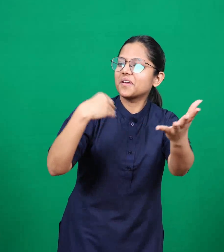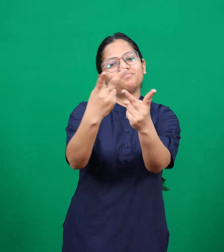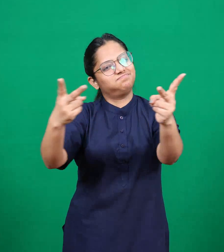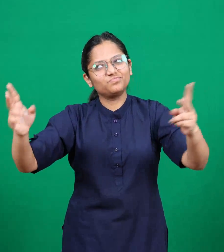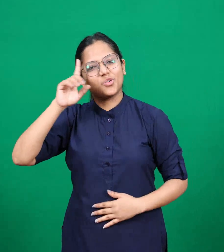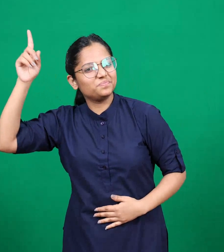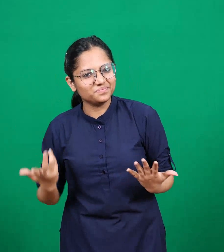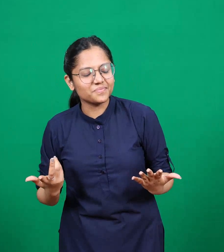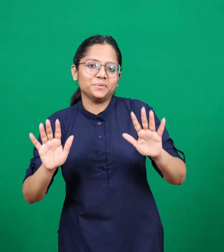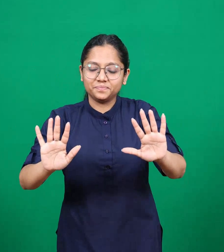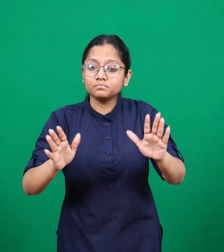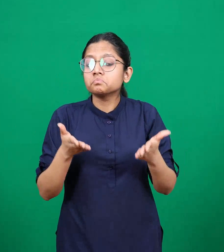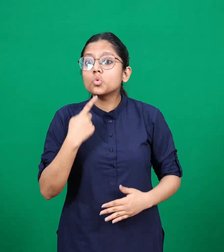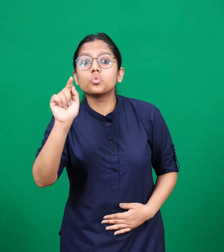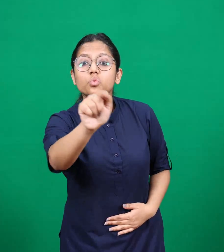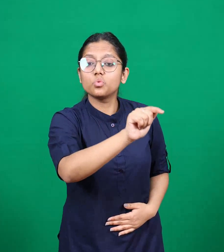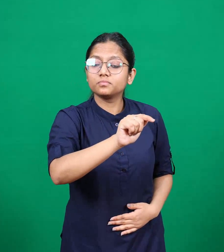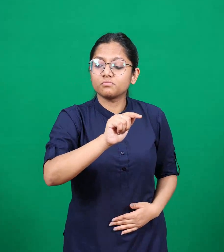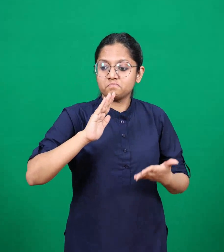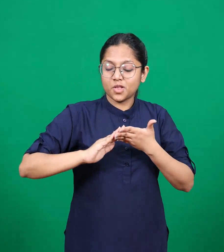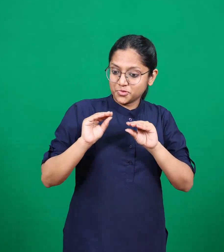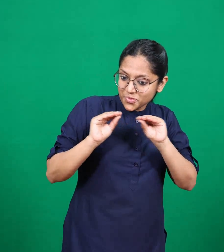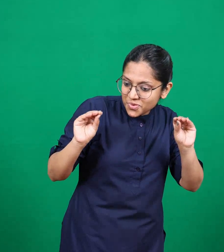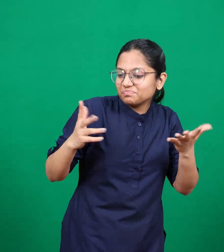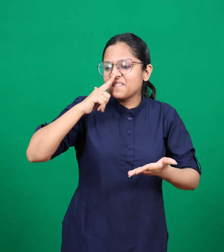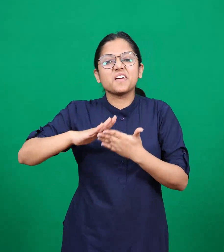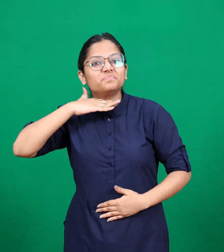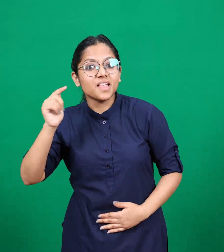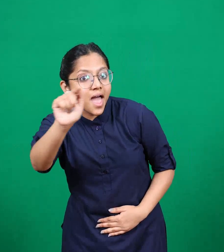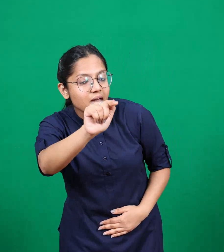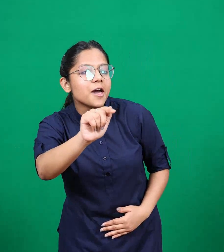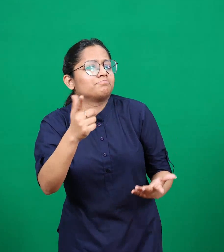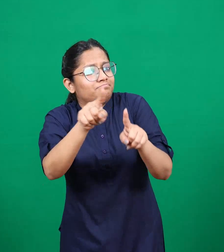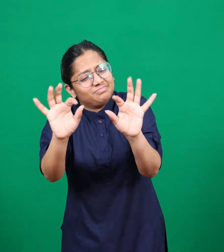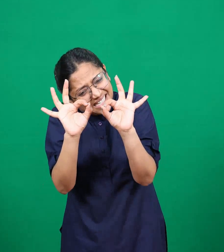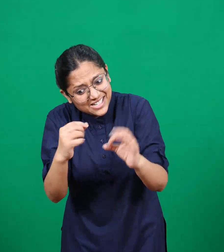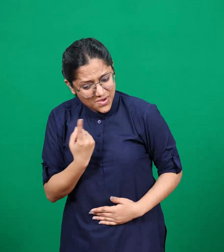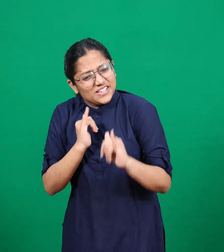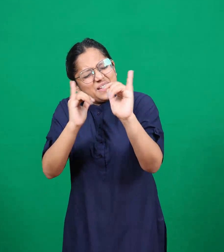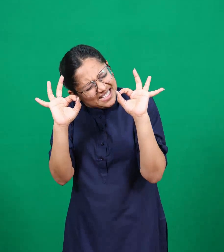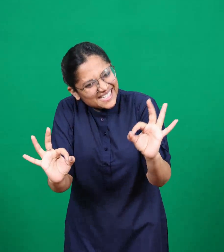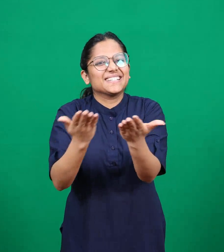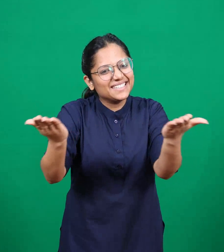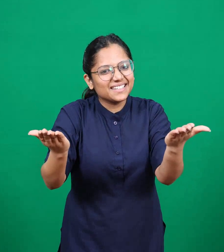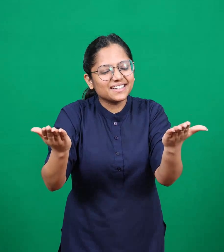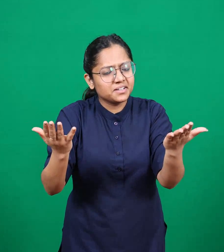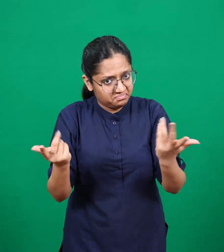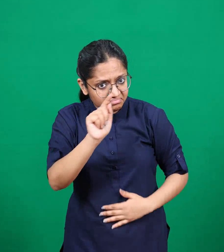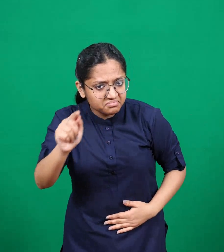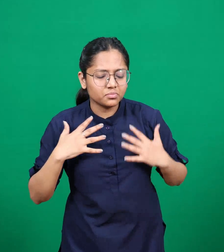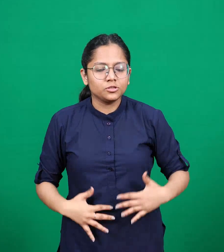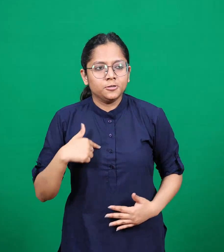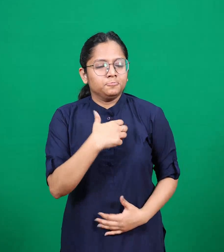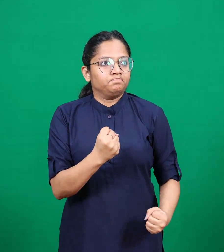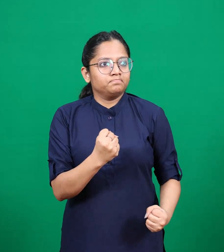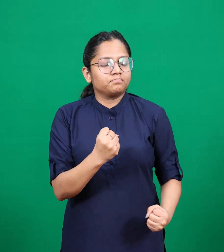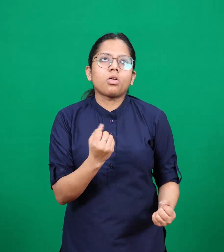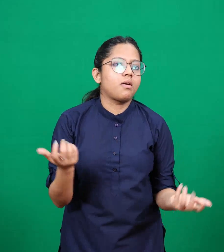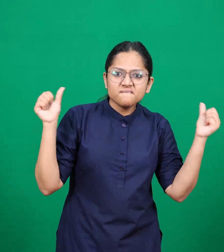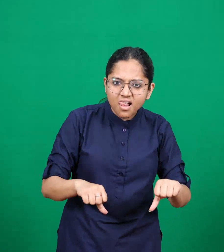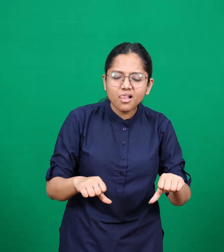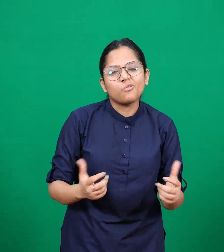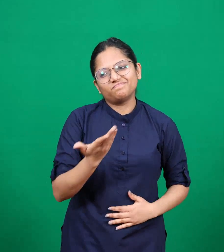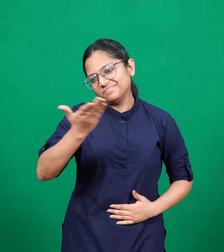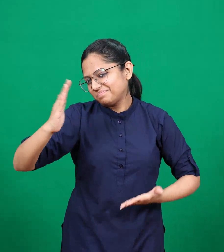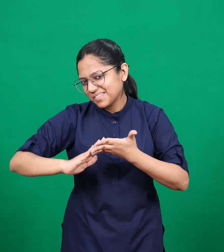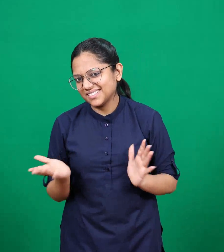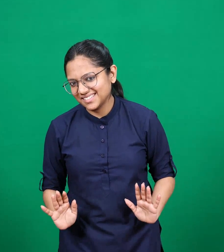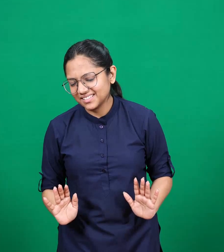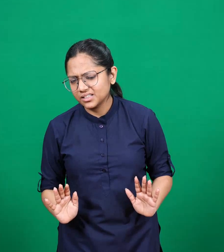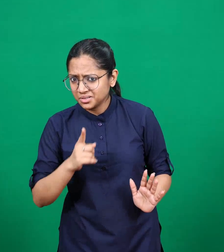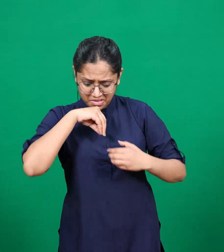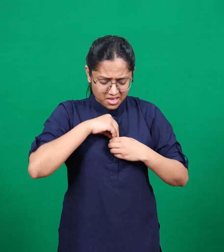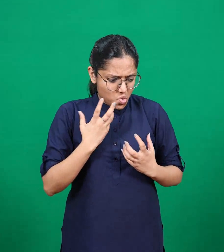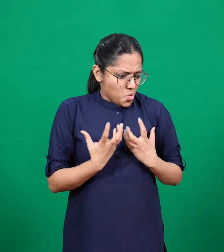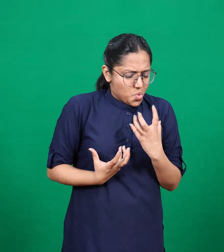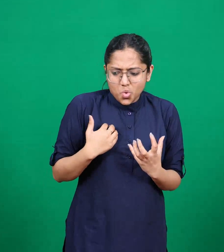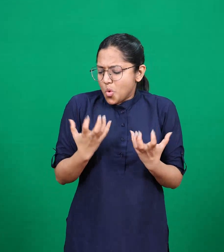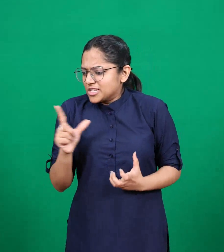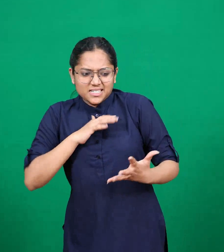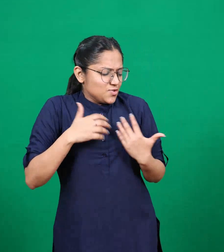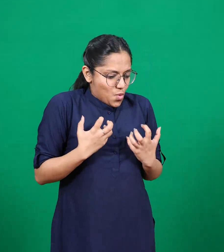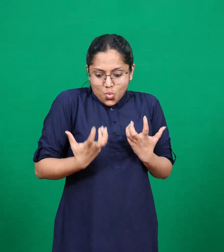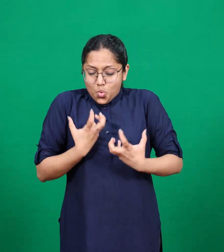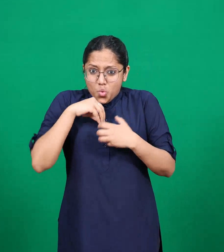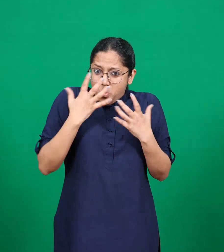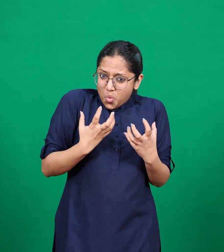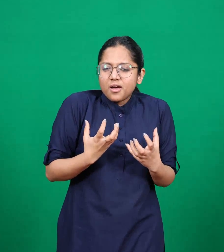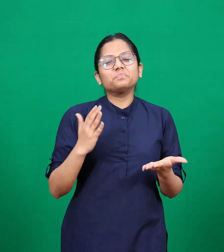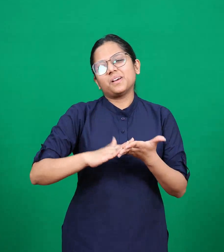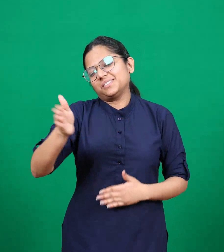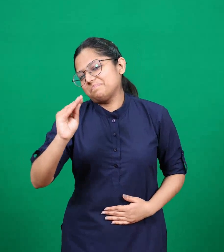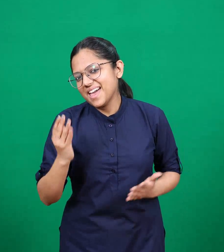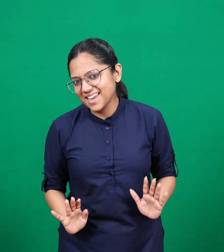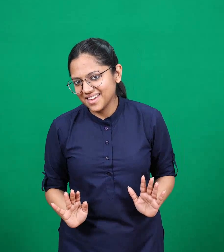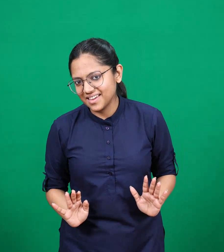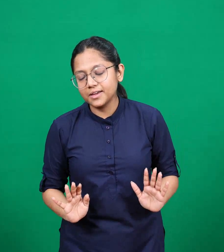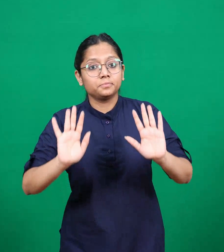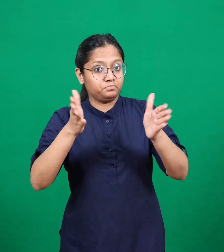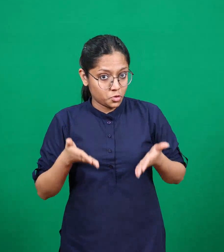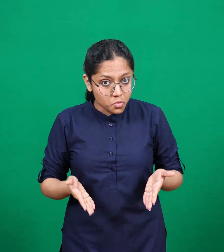Now to the unmarried and widows I say this: It is good for them to remain unmarried, as I am. But if they cannot control themselves, let them marry.